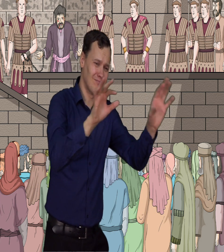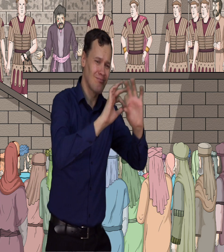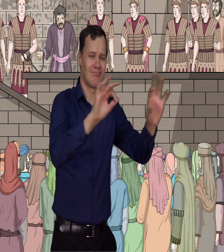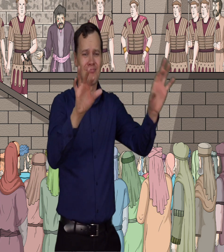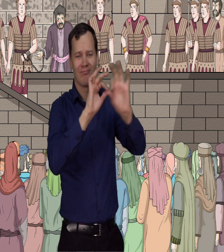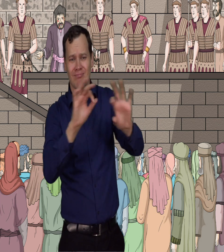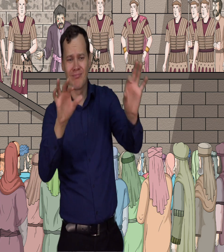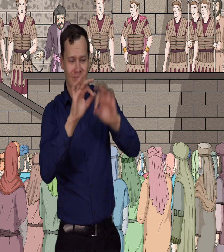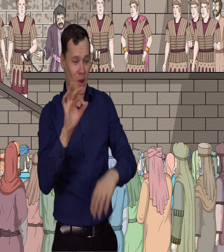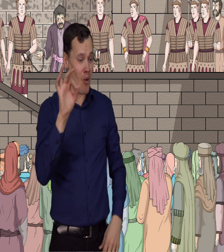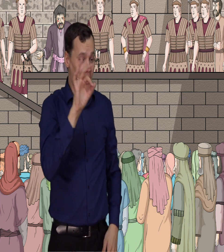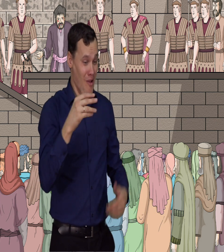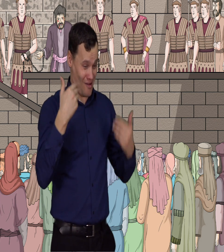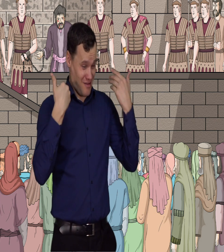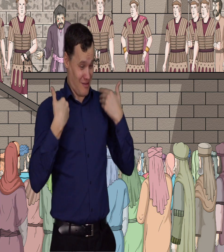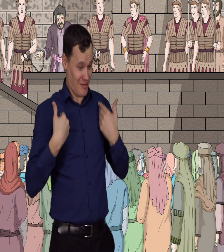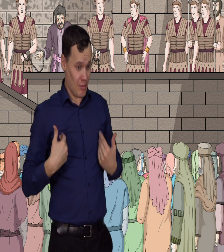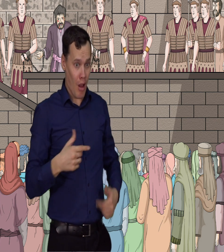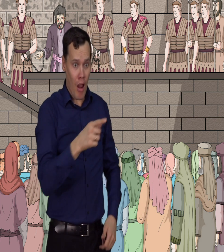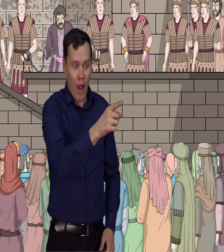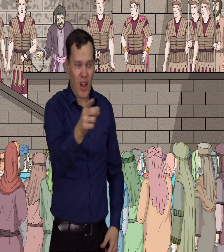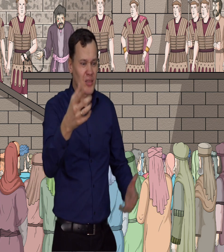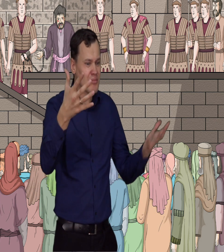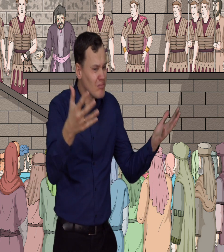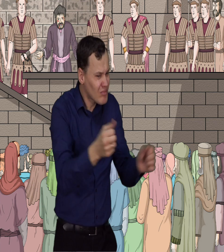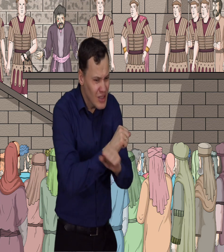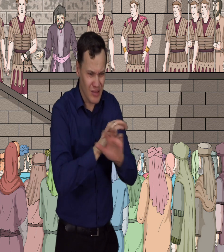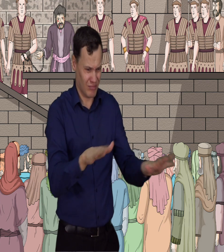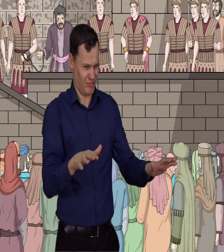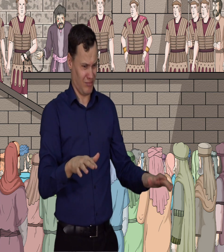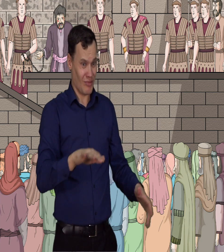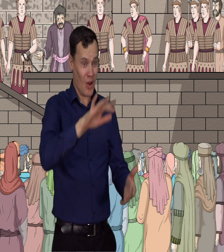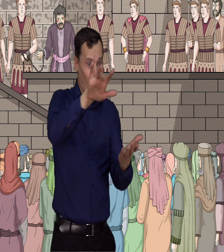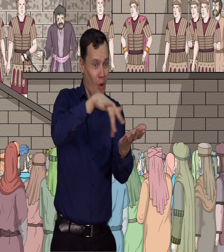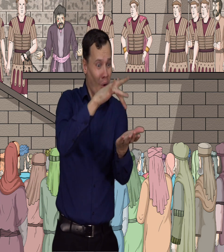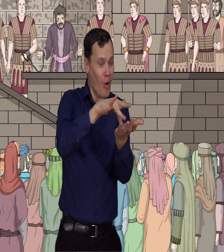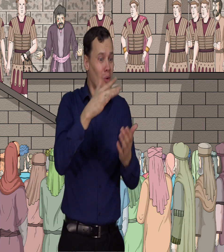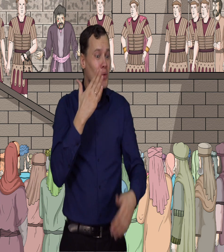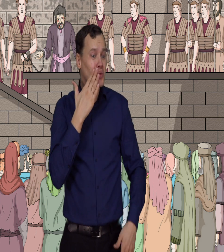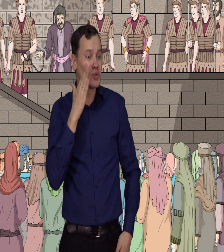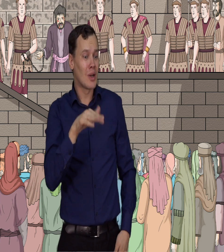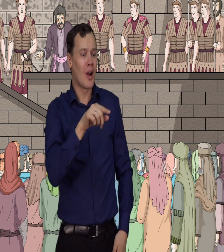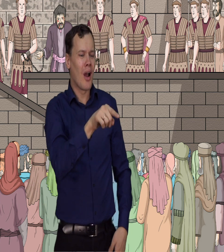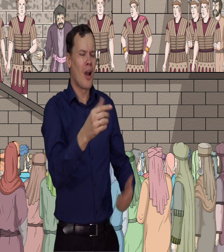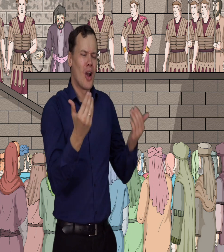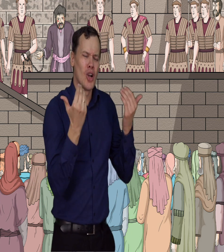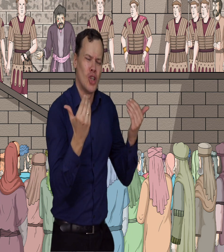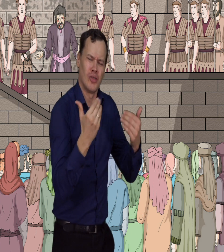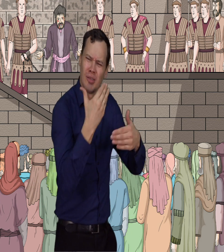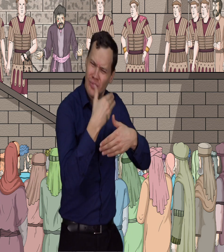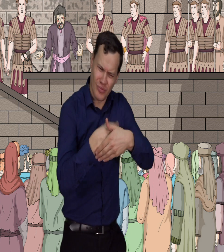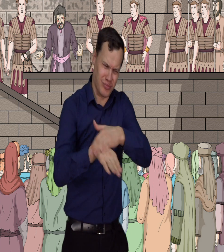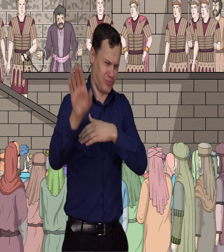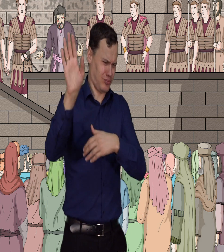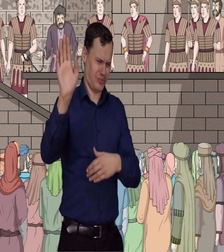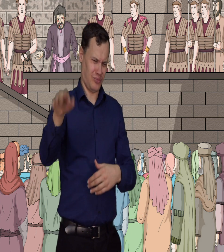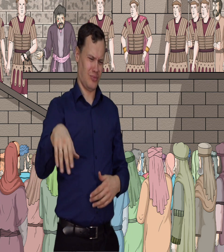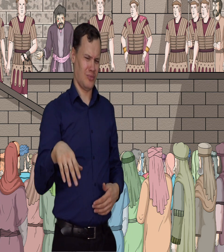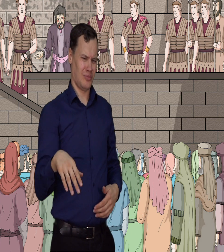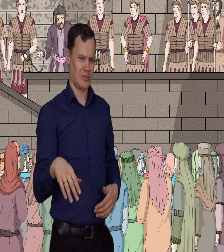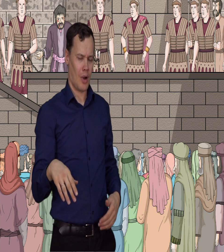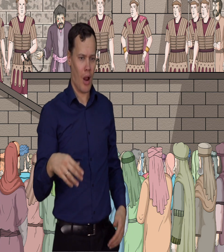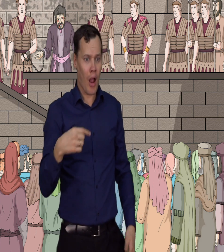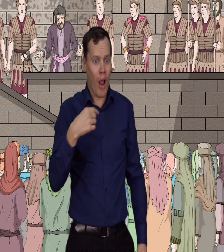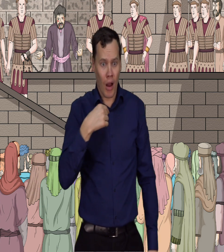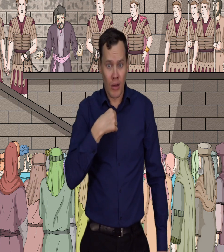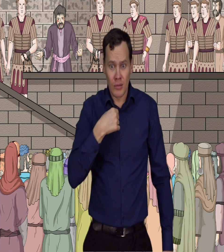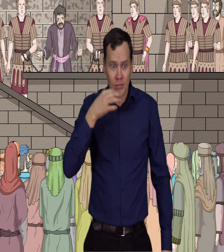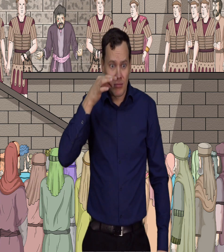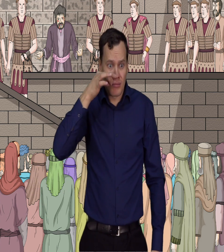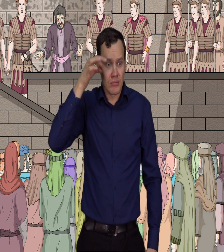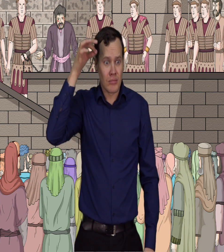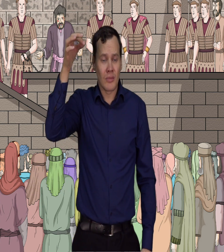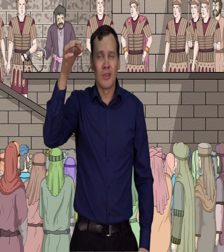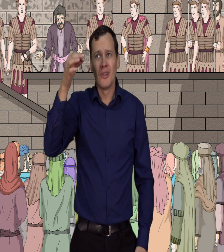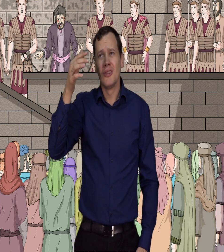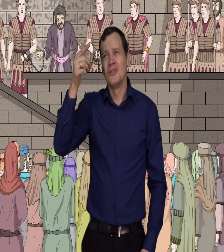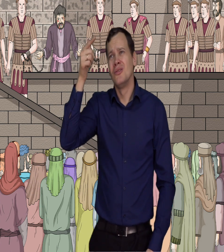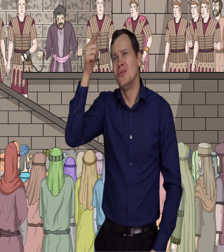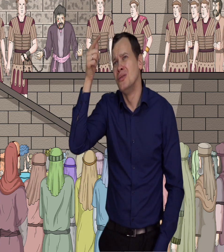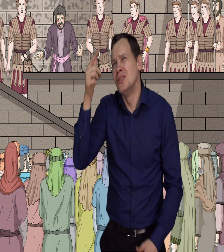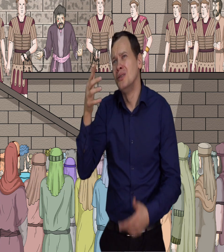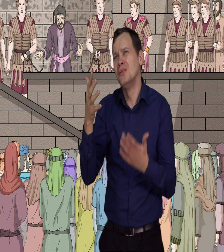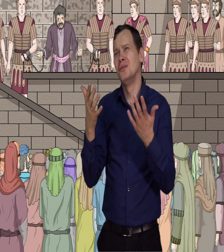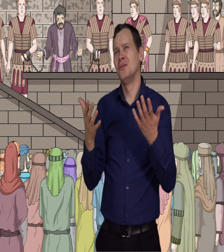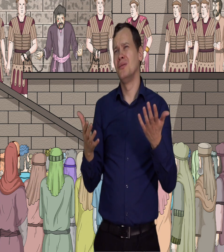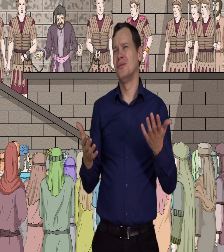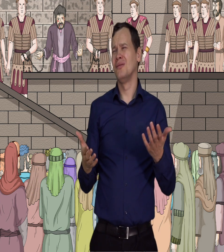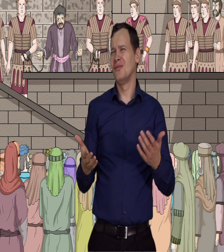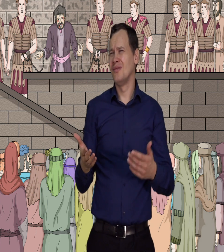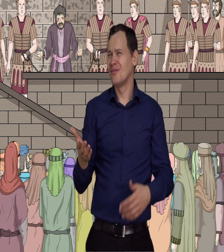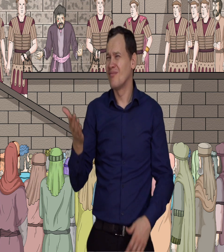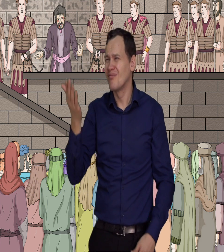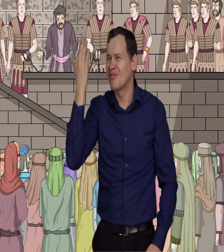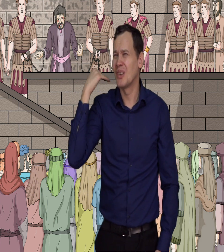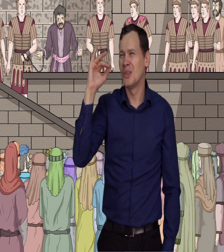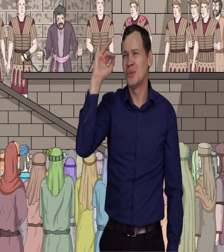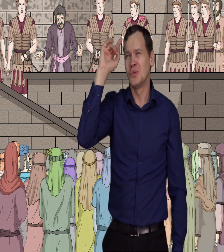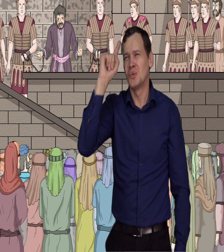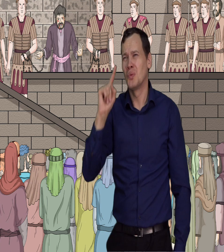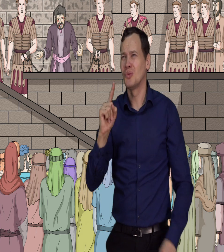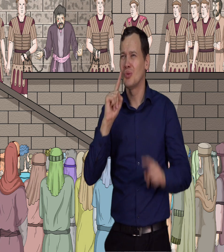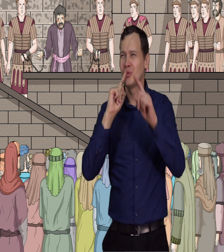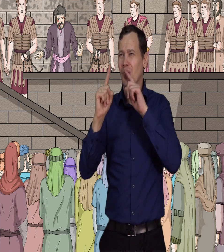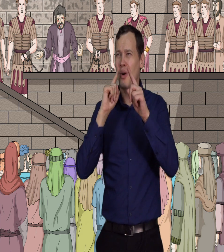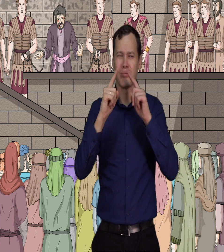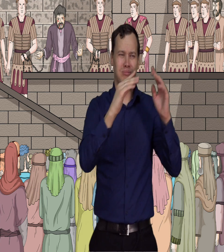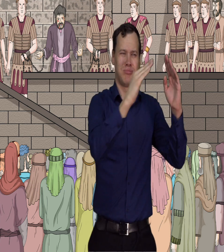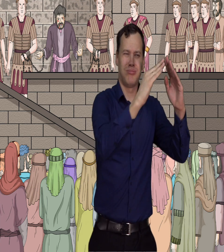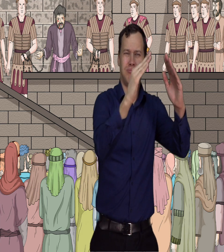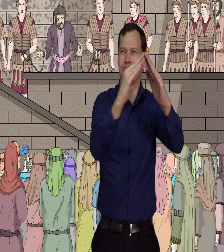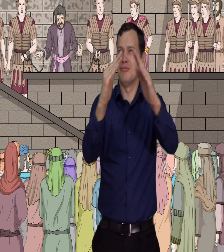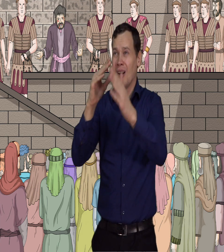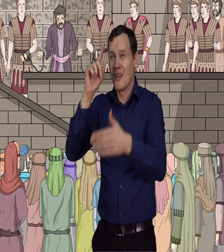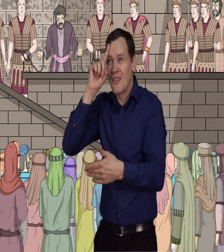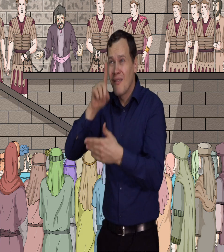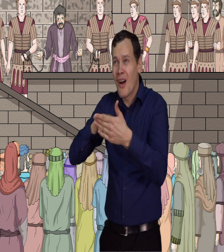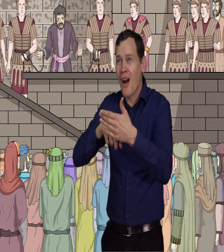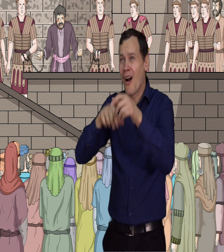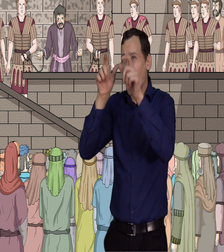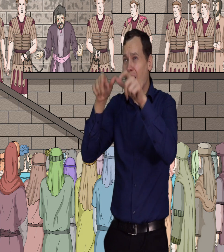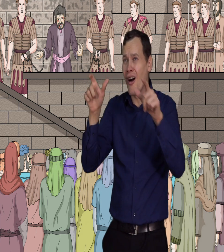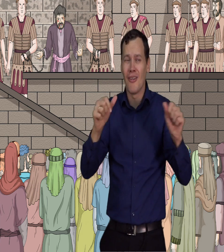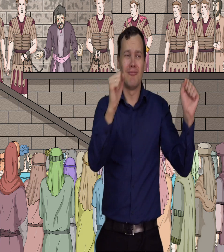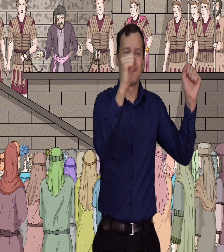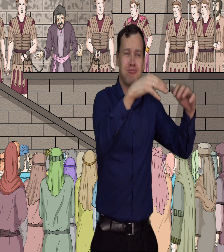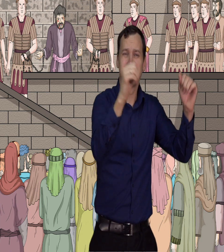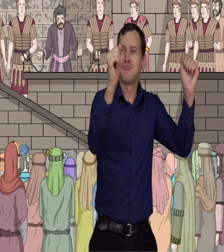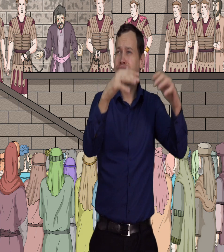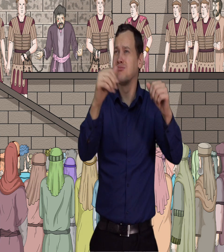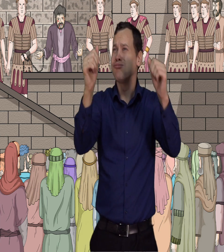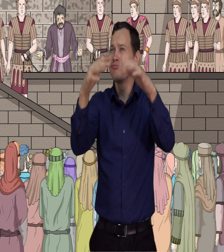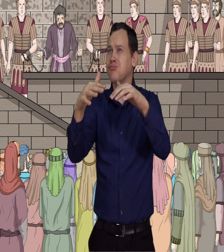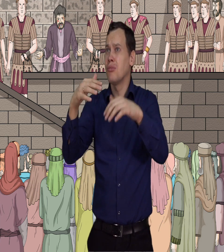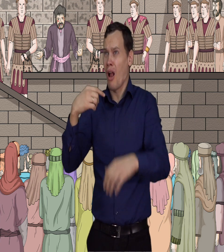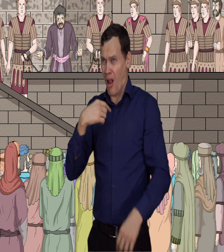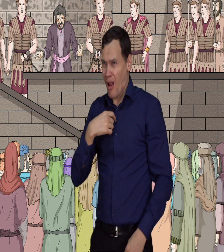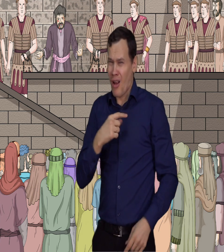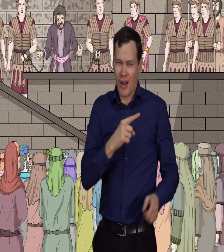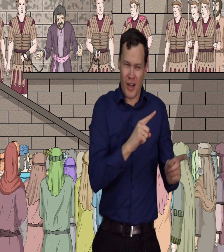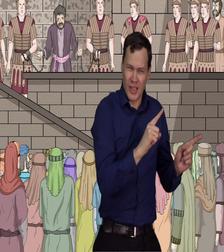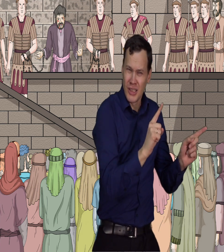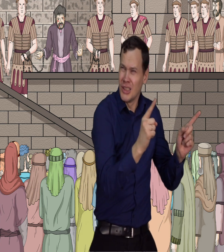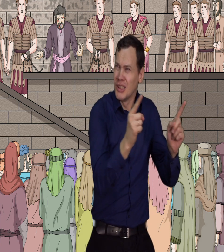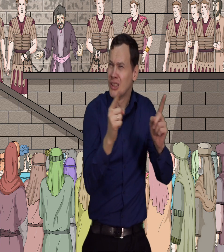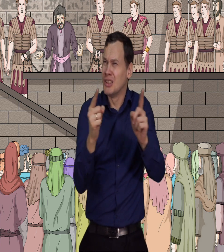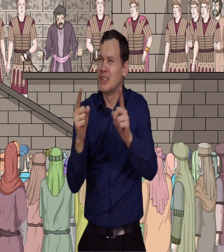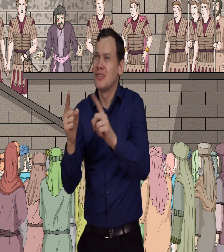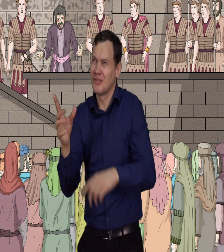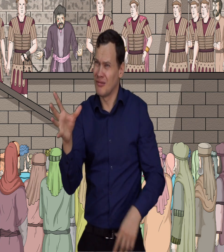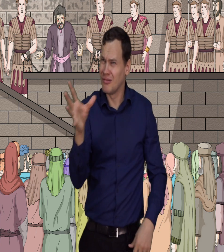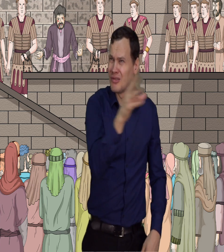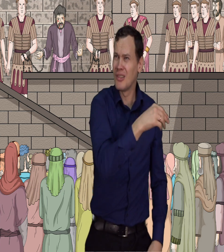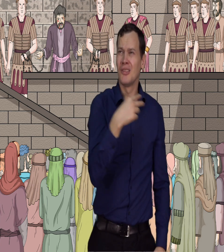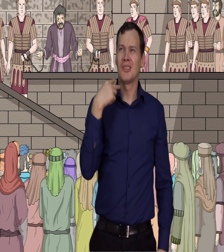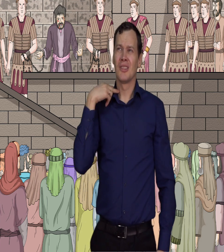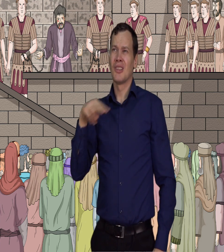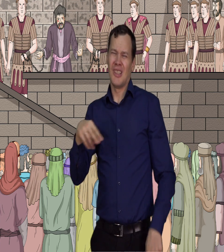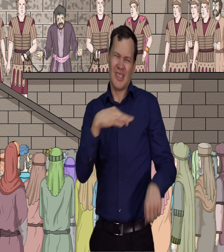Leave Jerusalem quickly, because the people here will not accept your testimony about Me.’